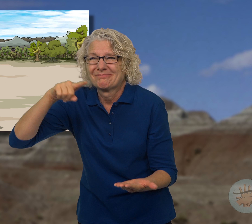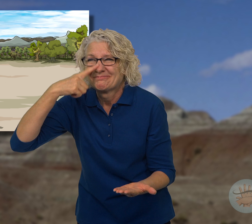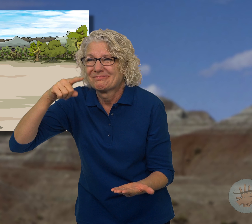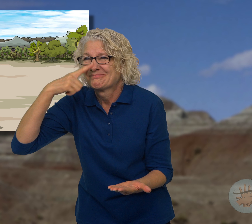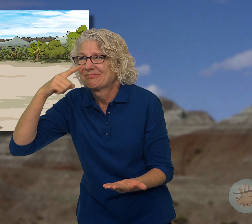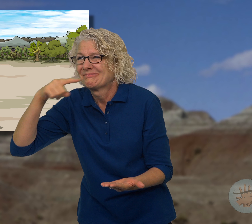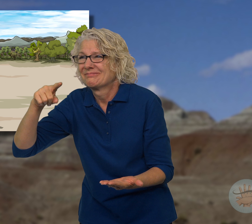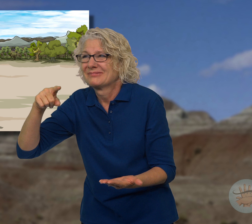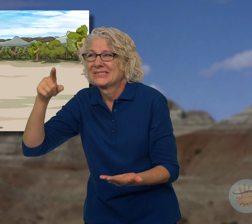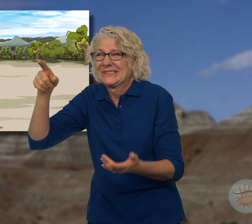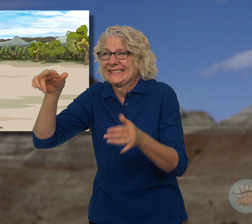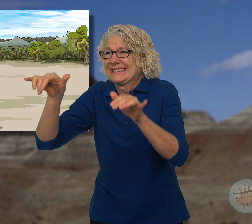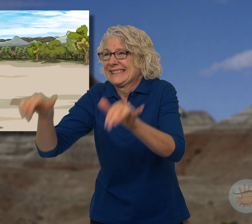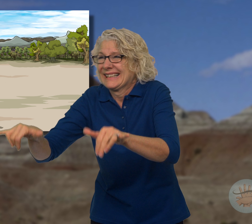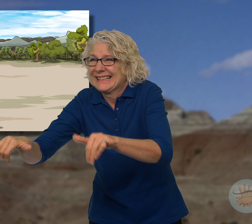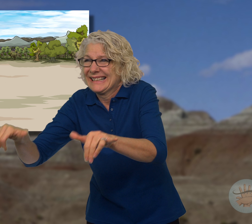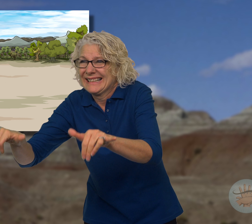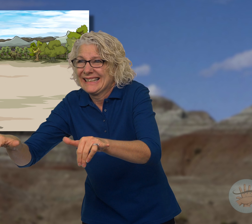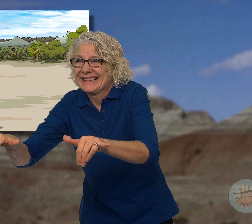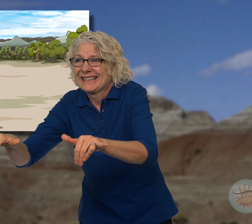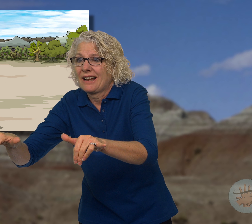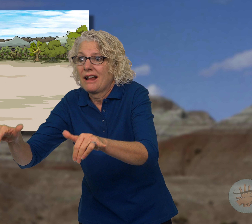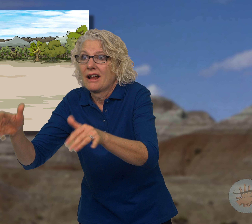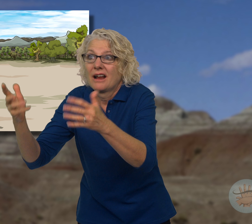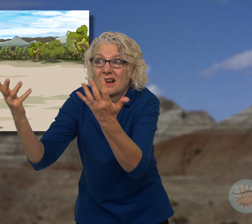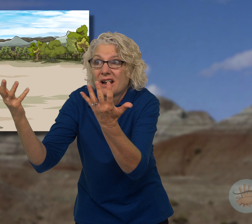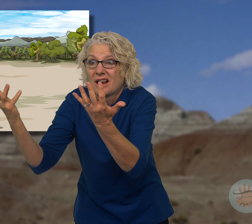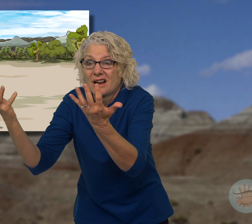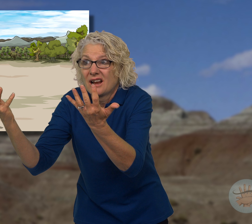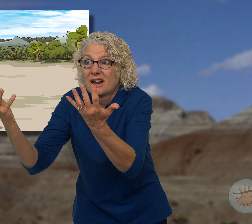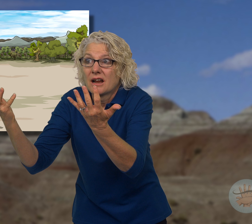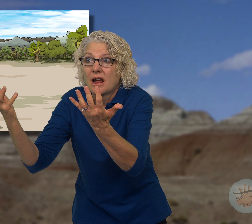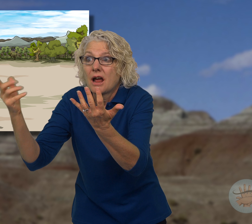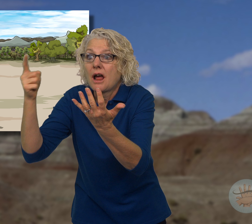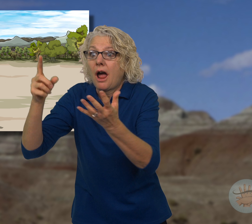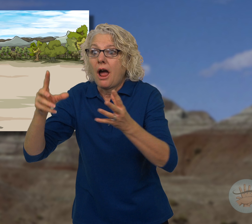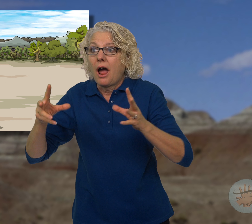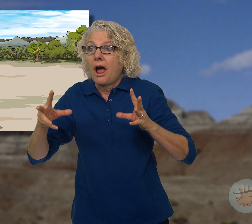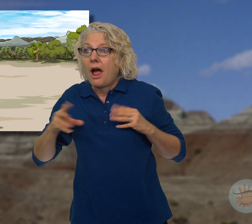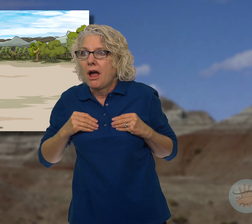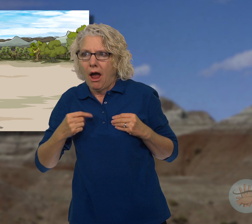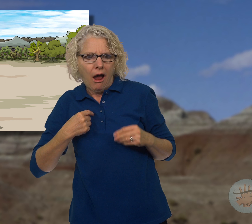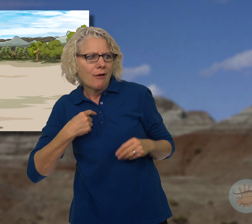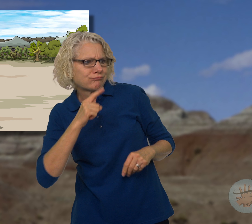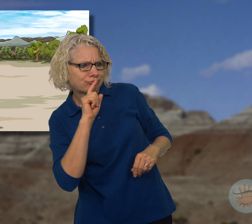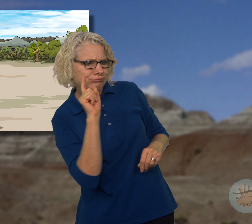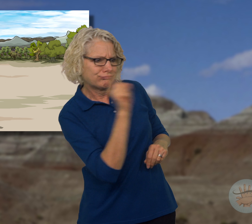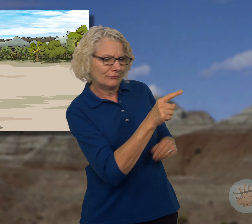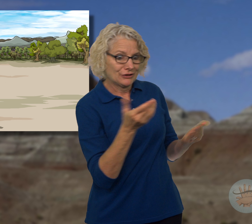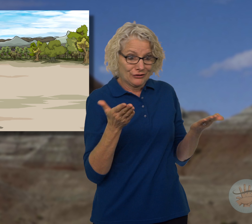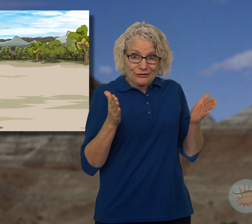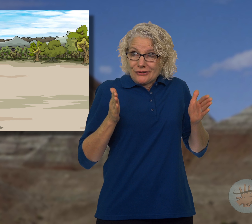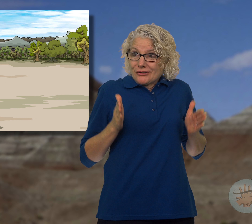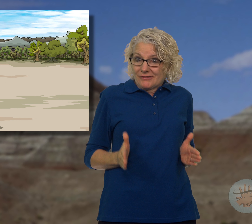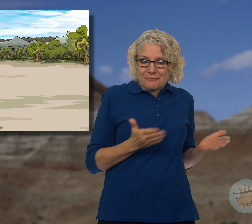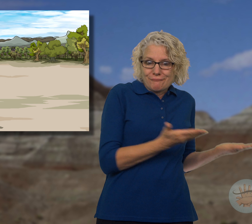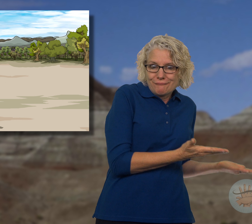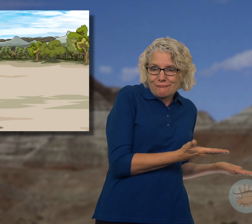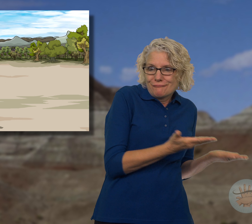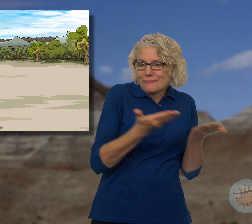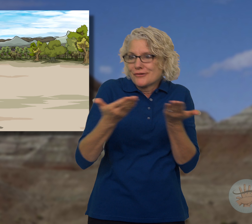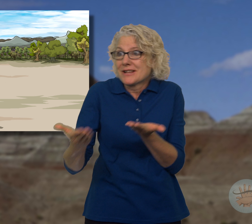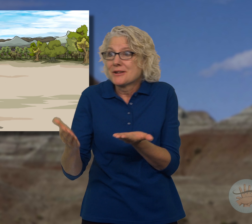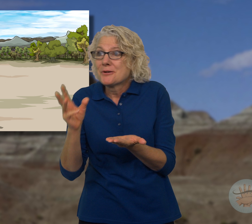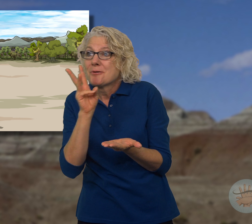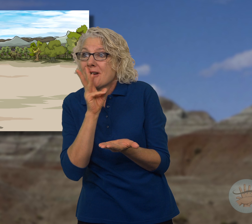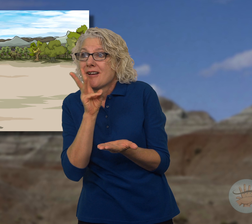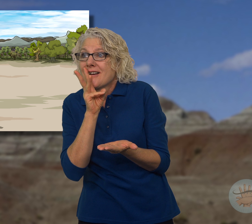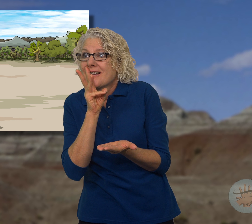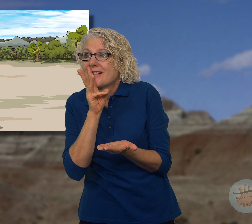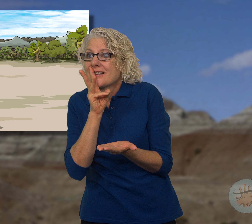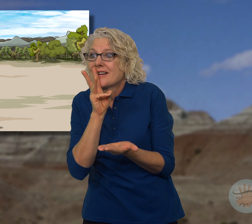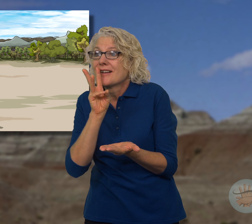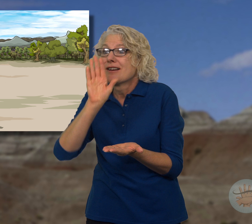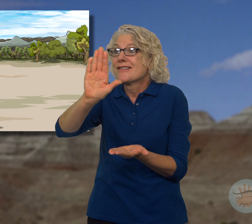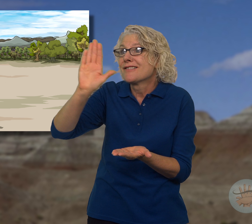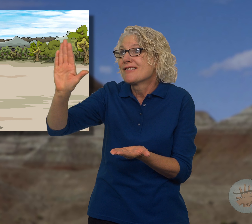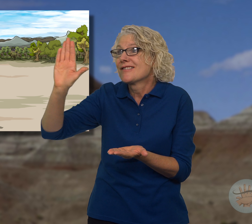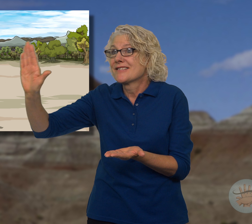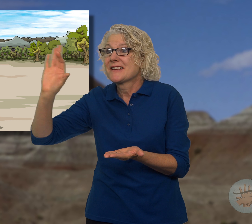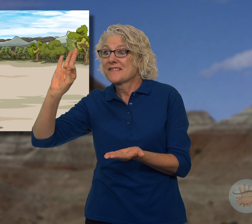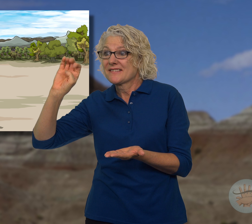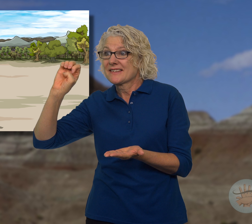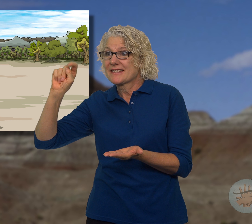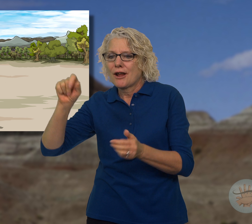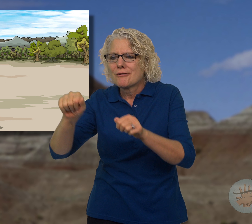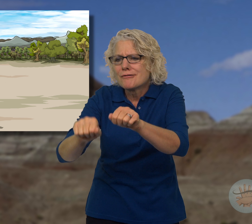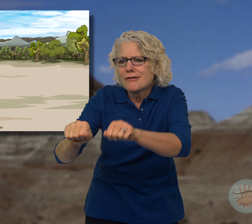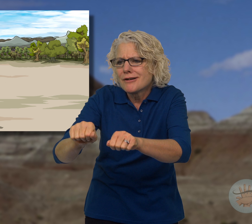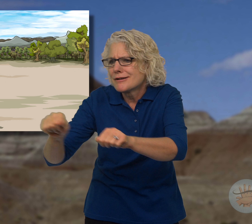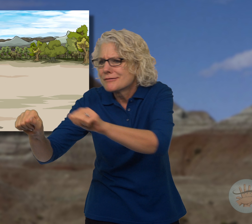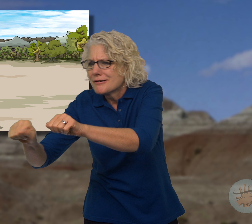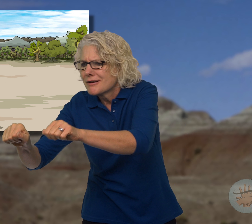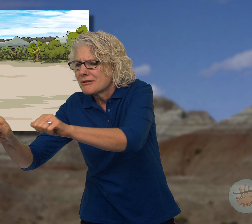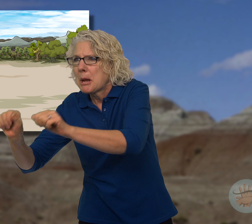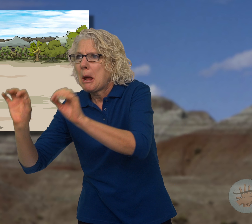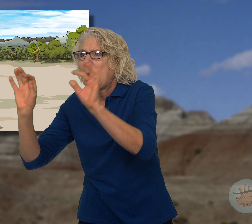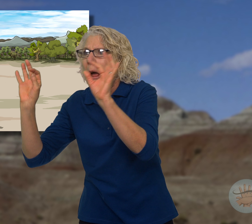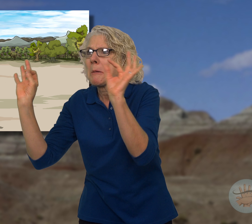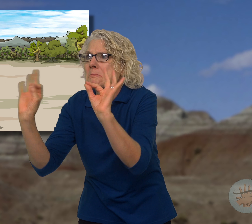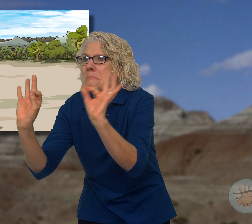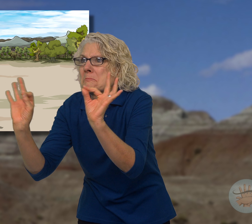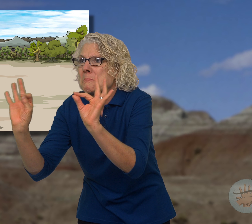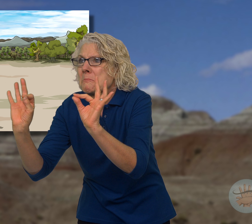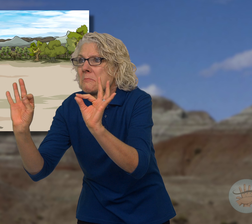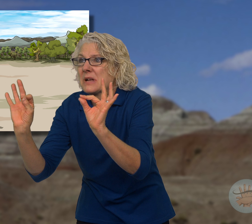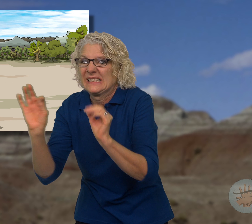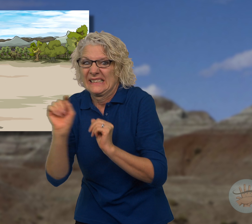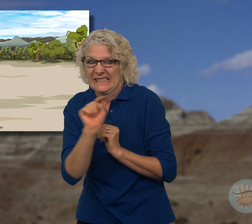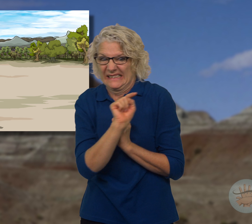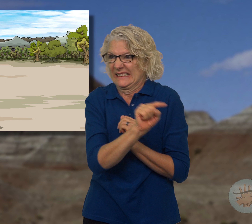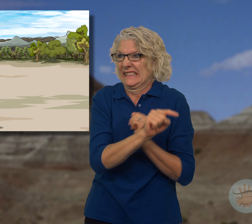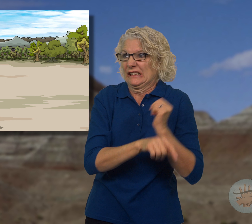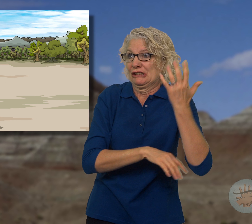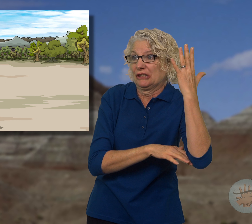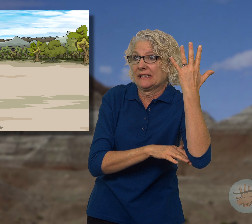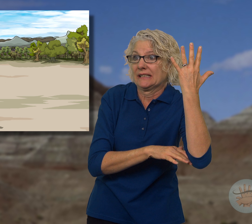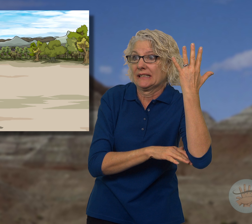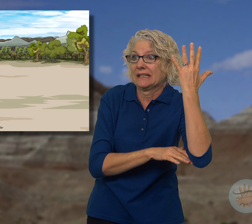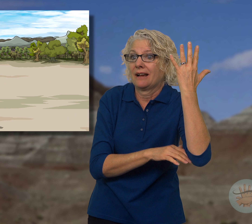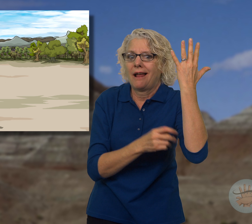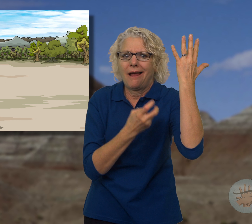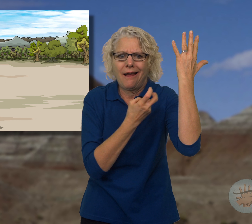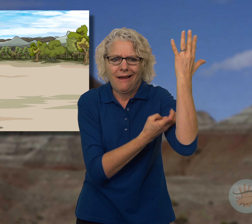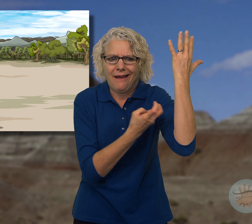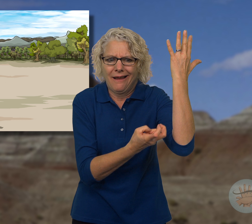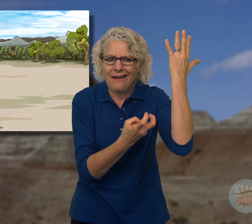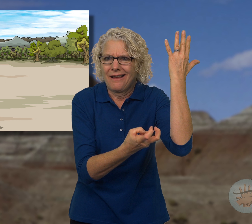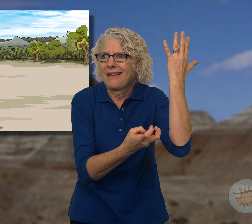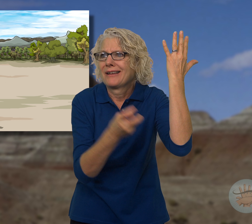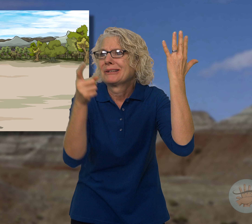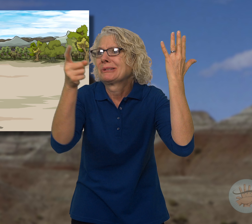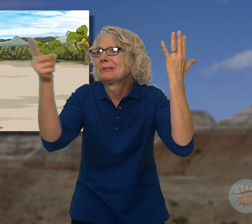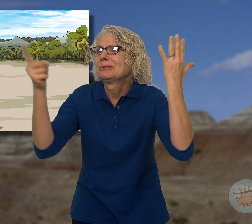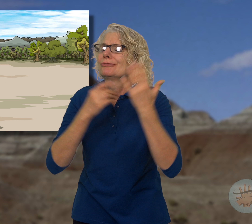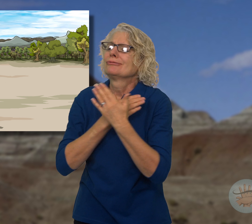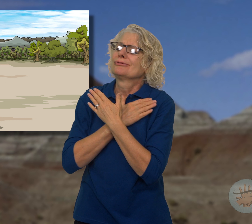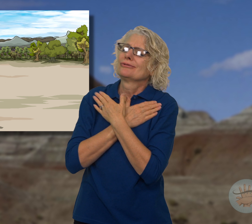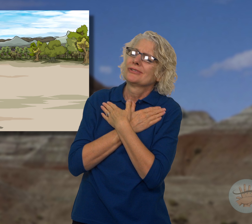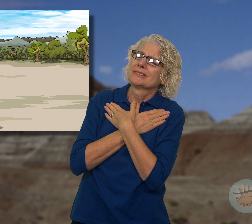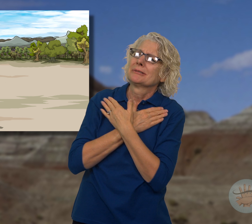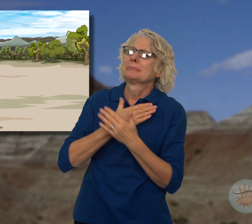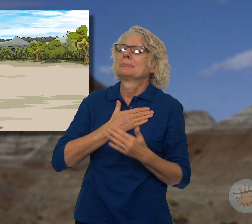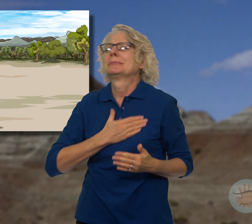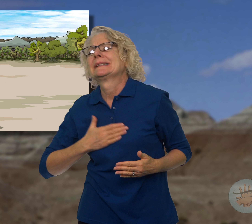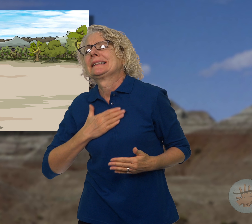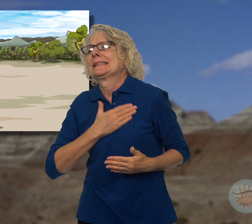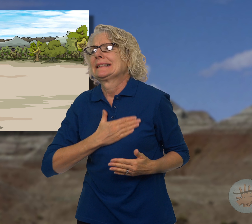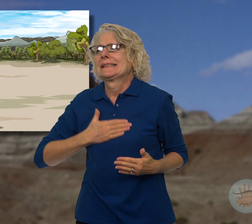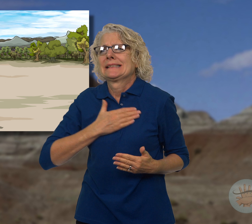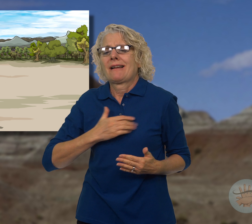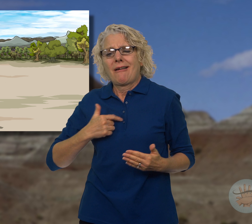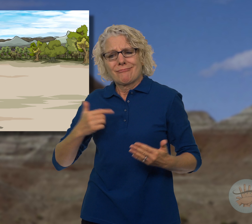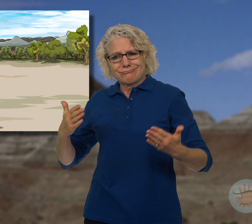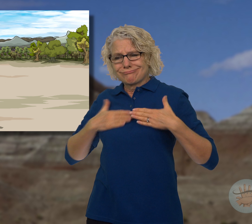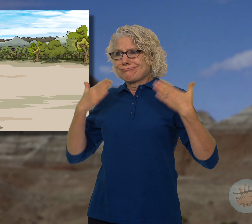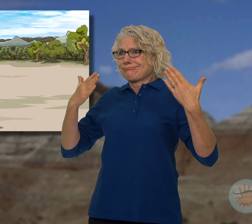Let a little water be brought, that you may wash your feet and rest yourselves under the tree.